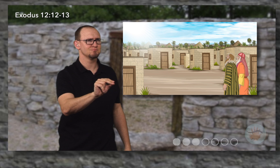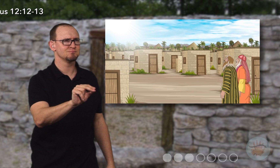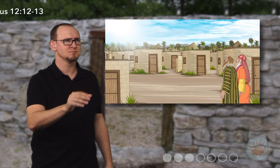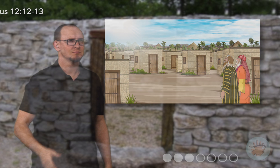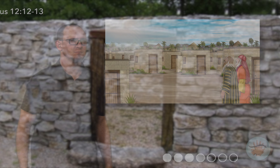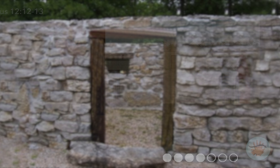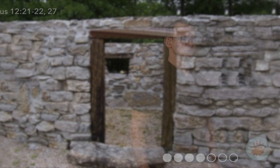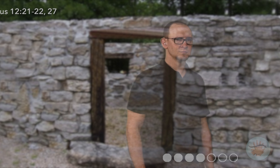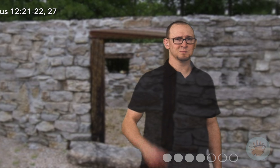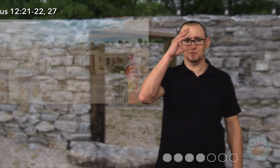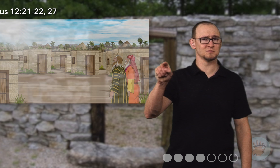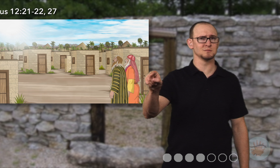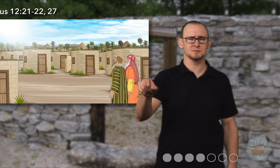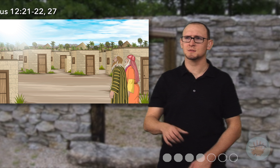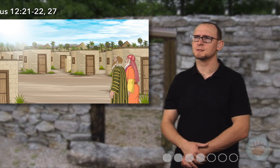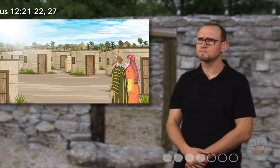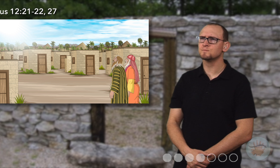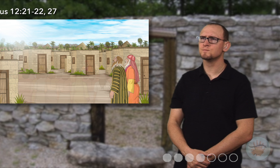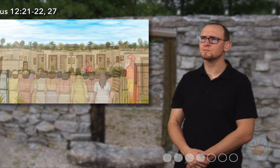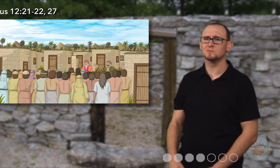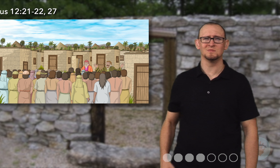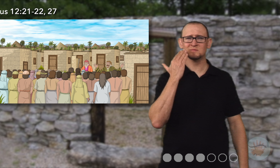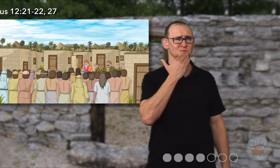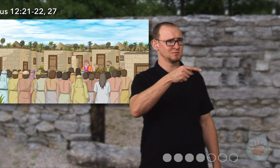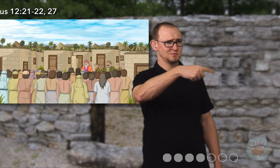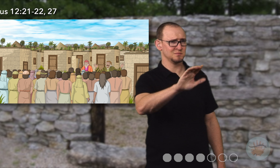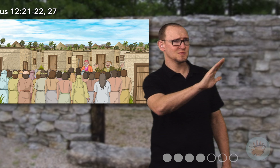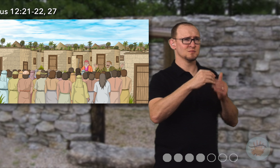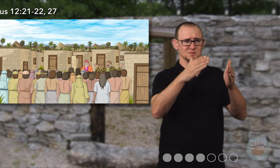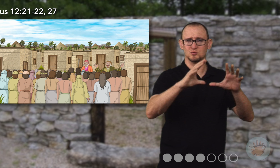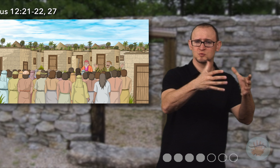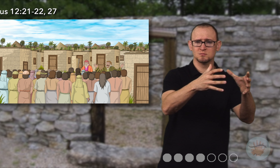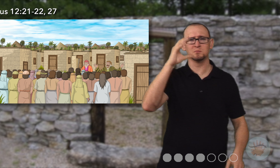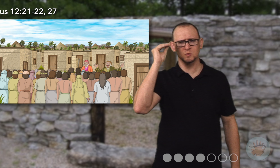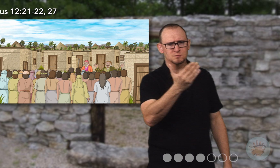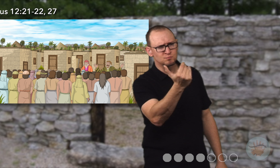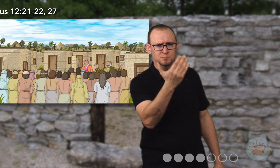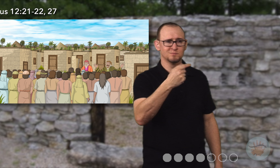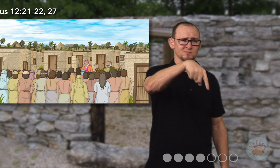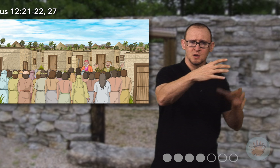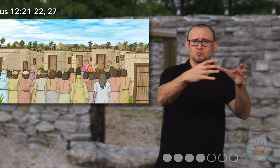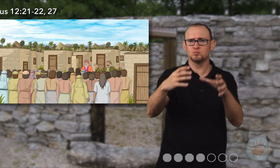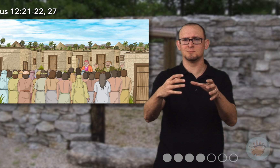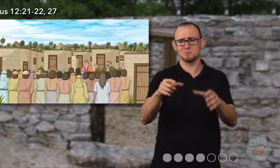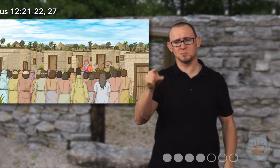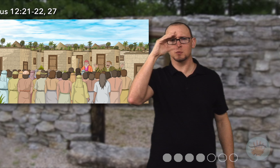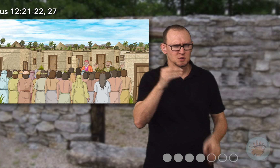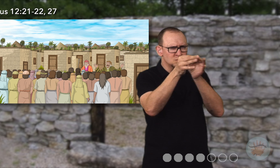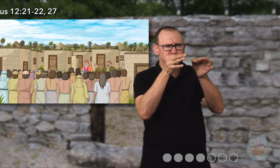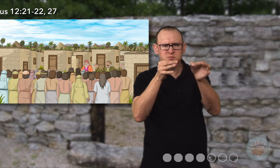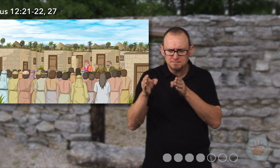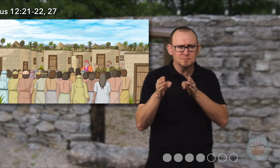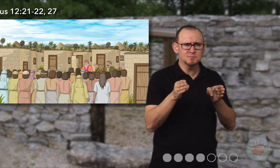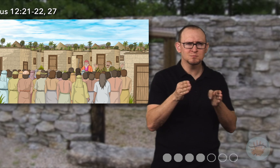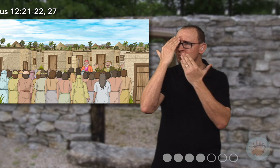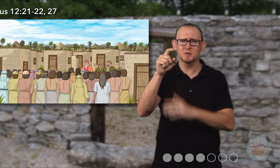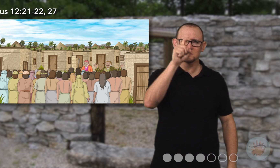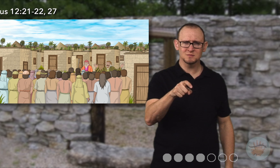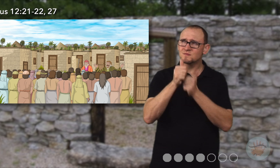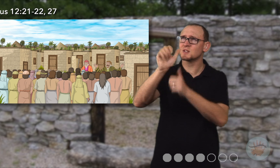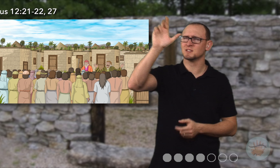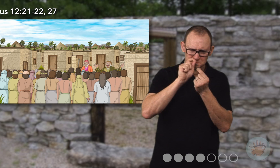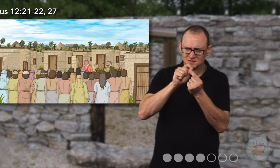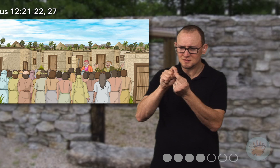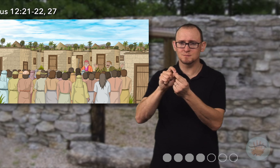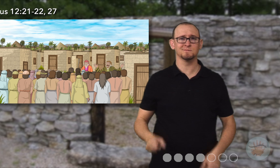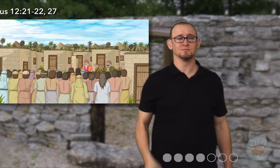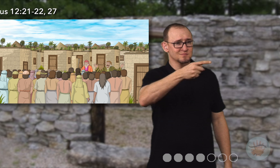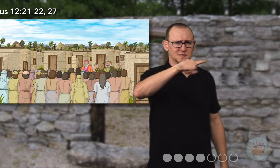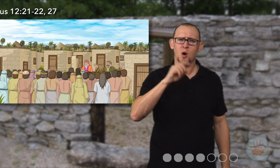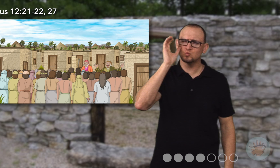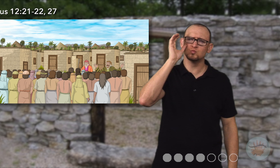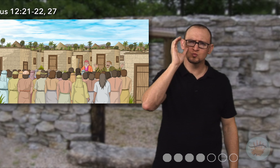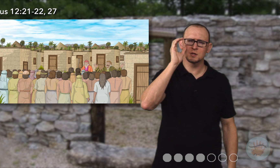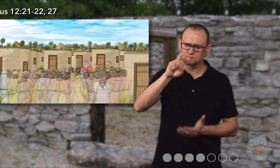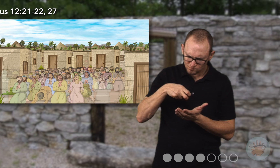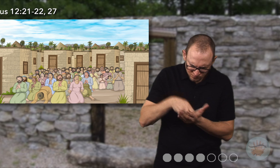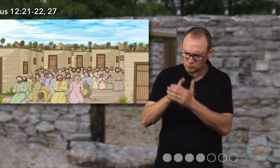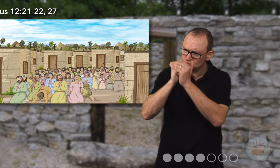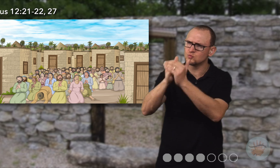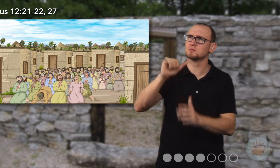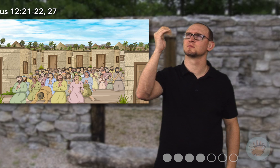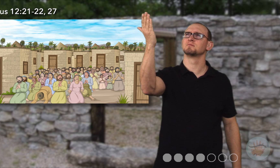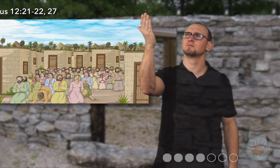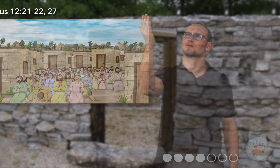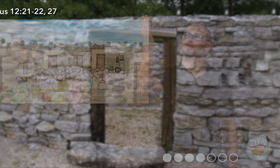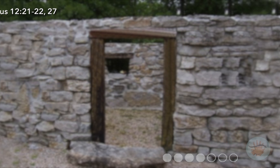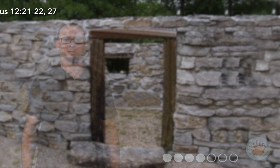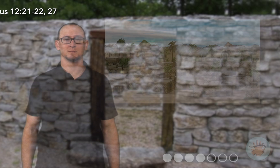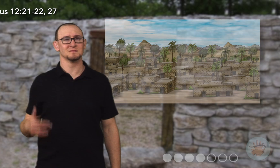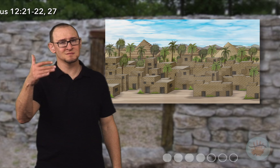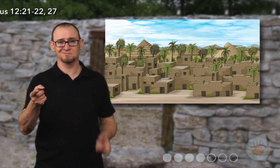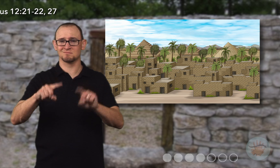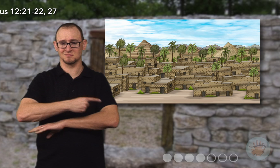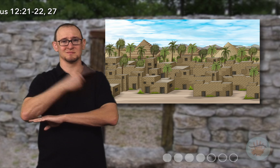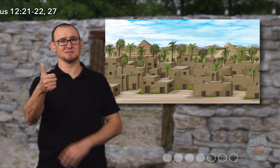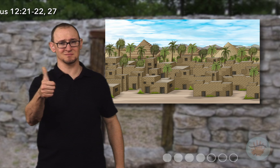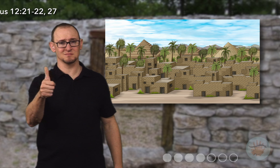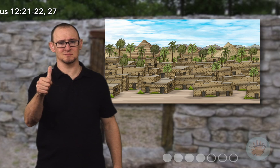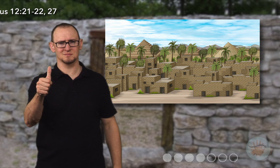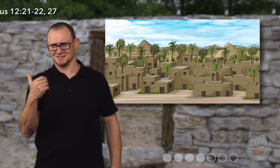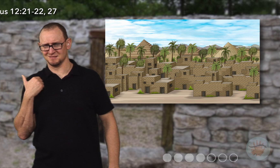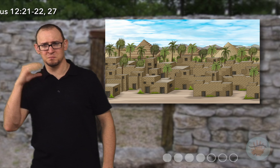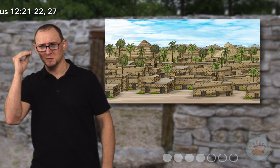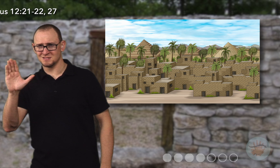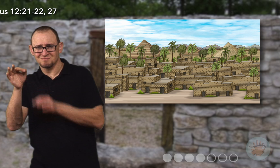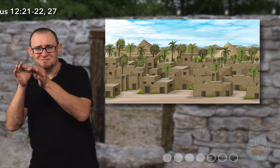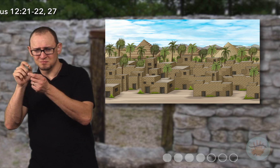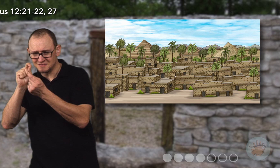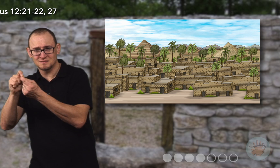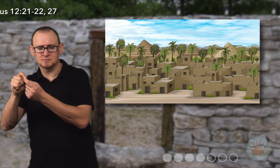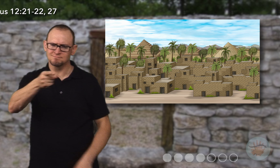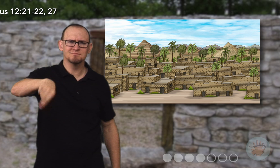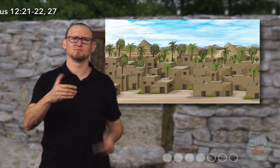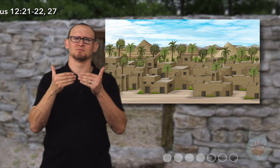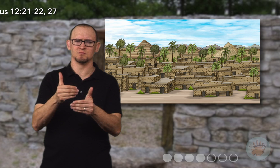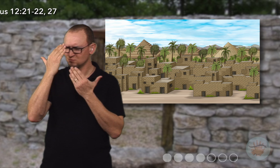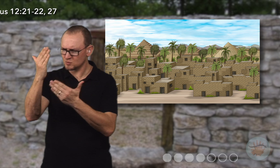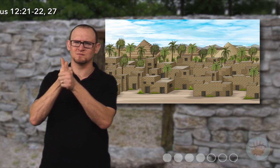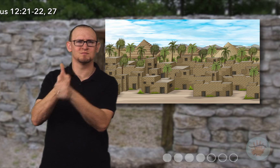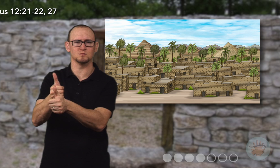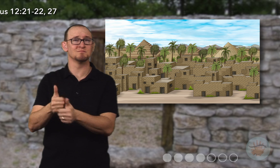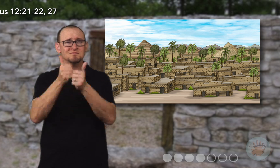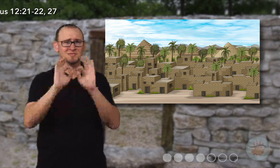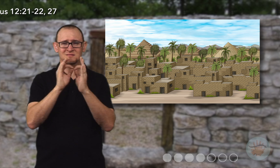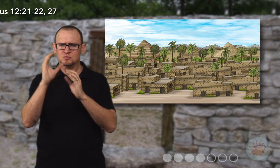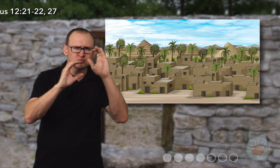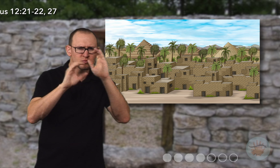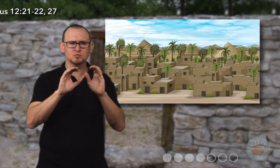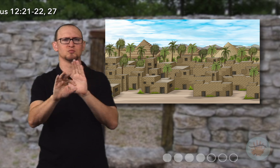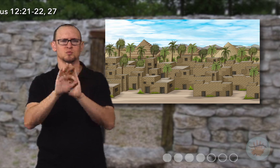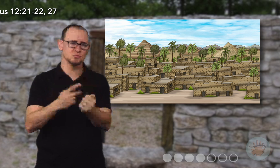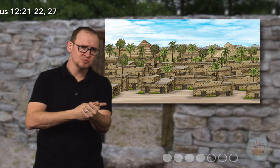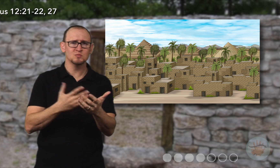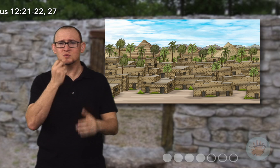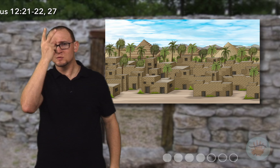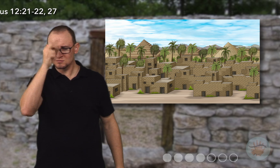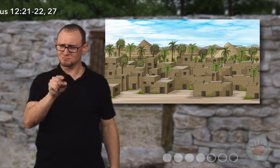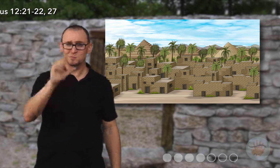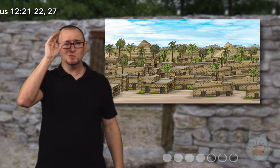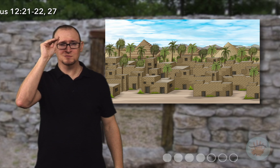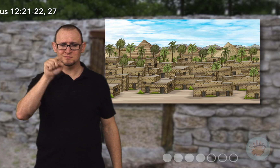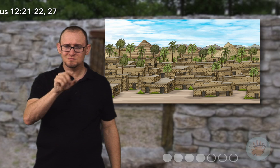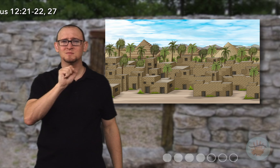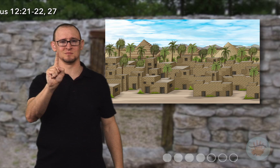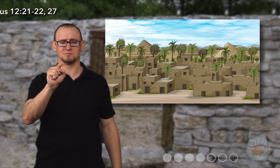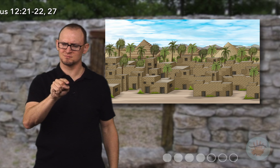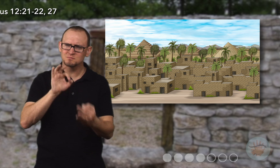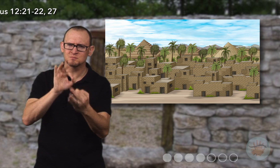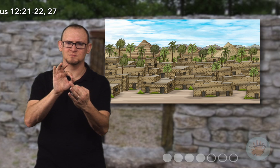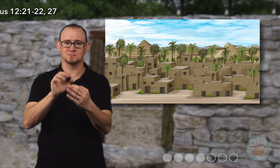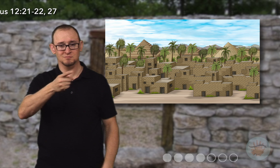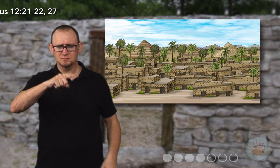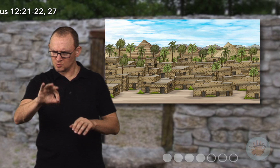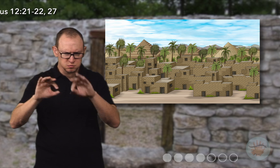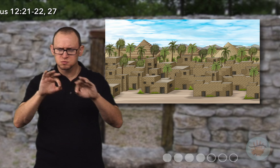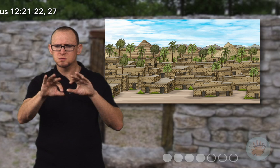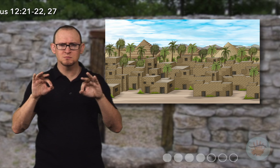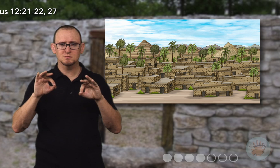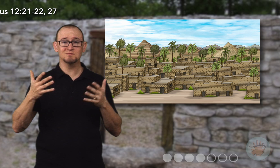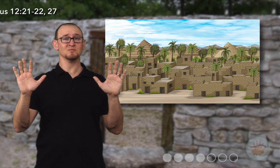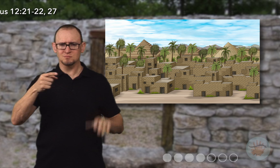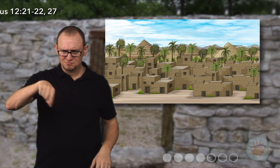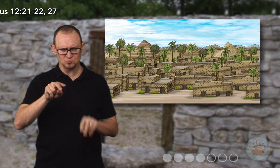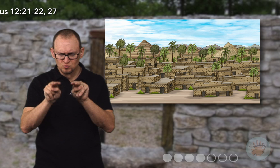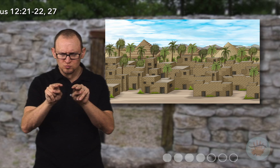Then Moses summoned all the elders of Israel and told them, “Go at once and select for yourselves a lamb for each family, and slaughter the Passover lamb.